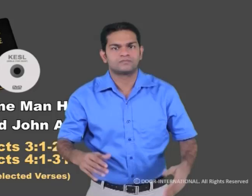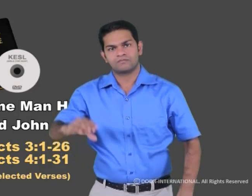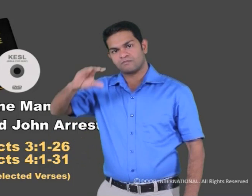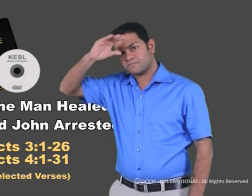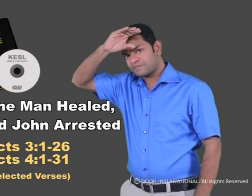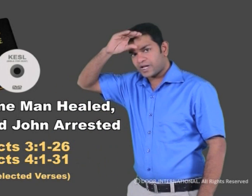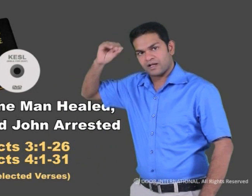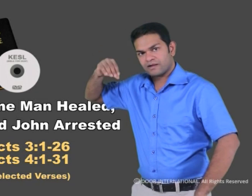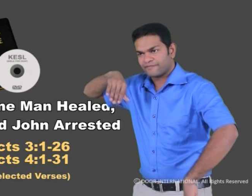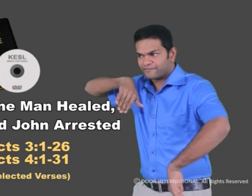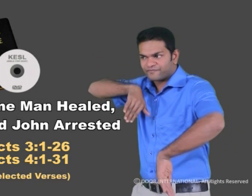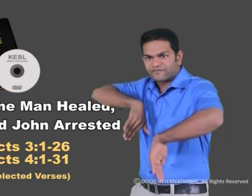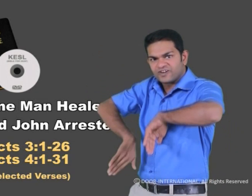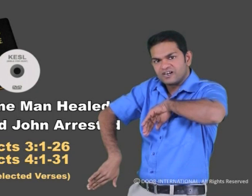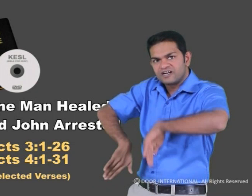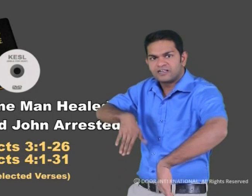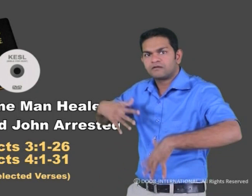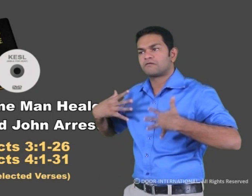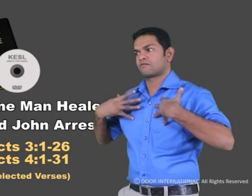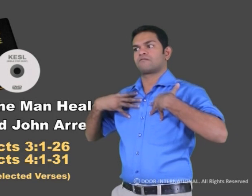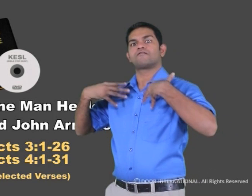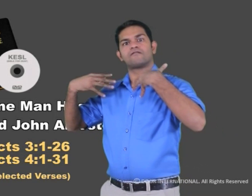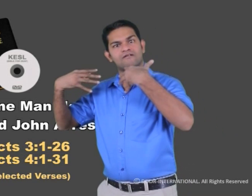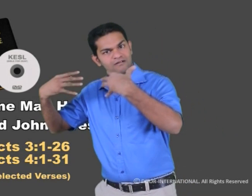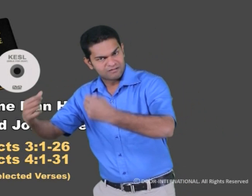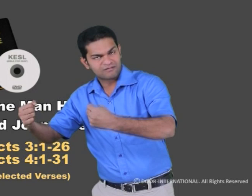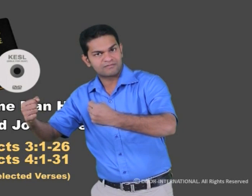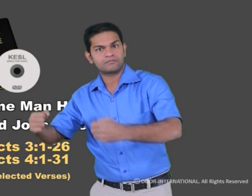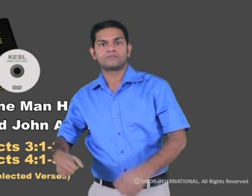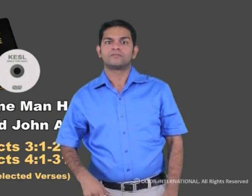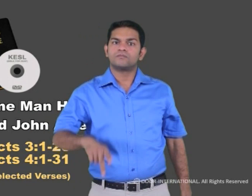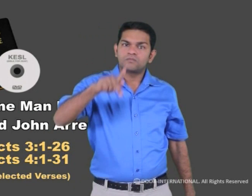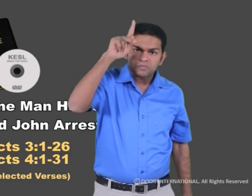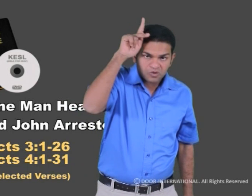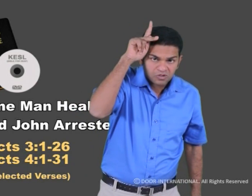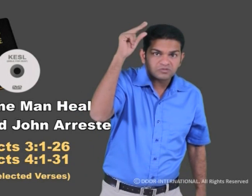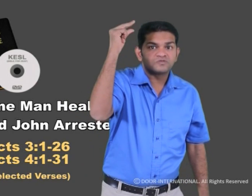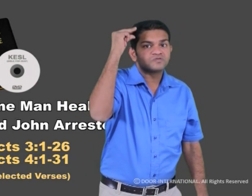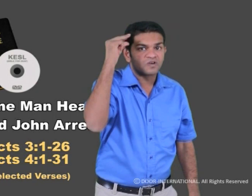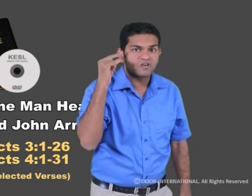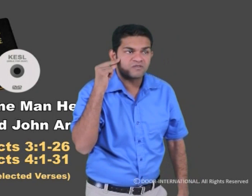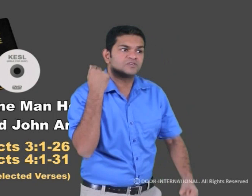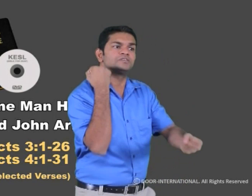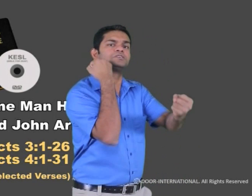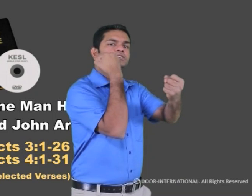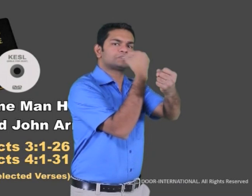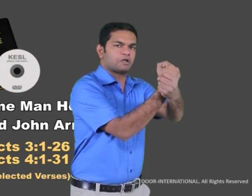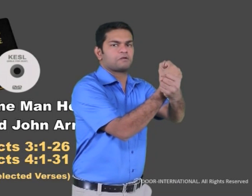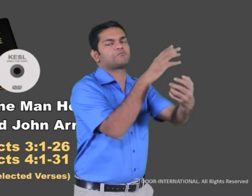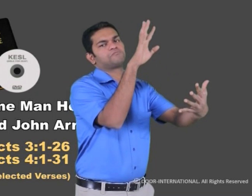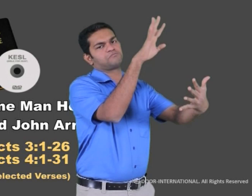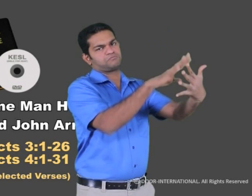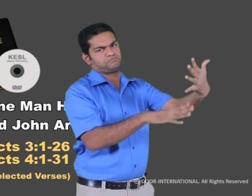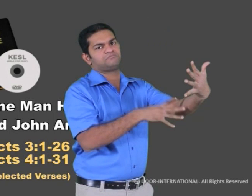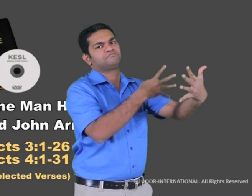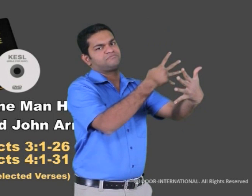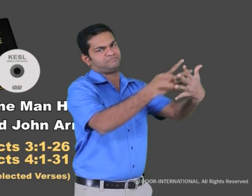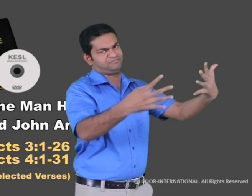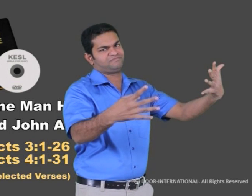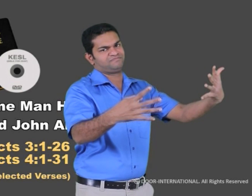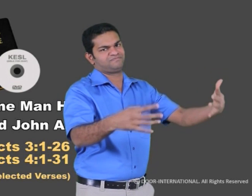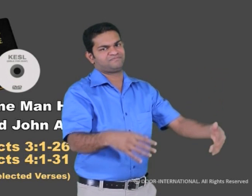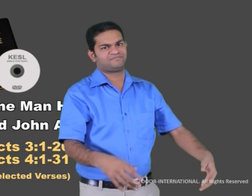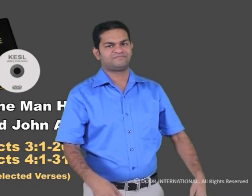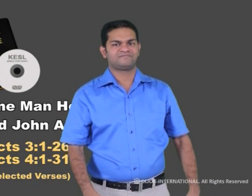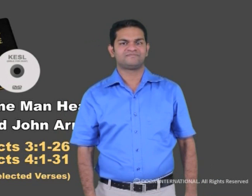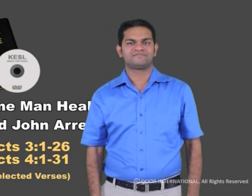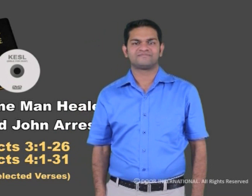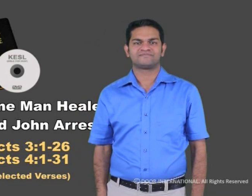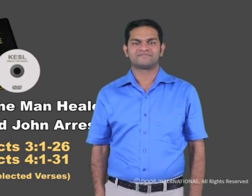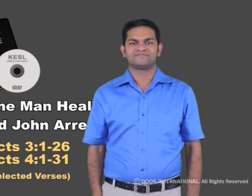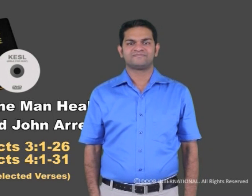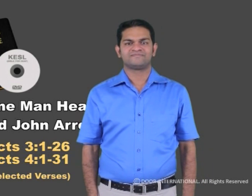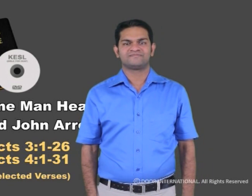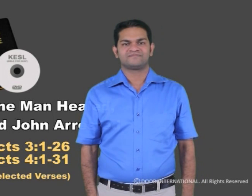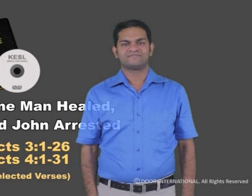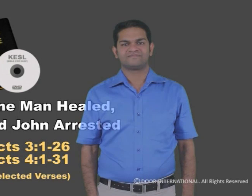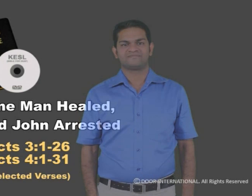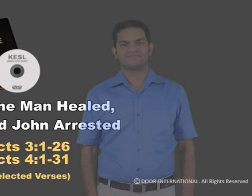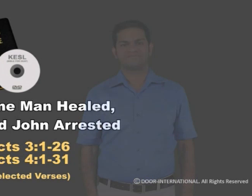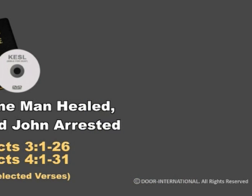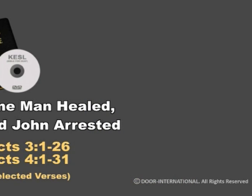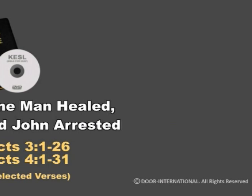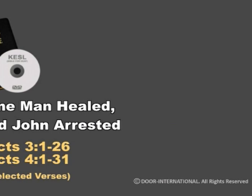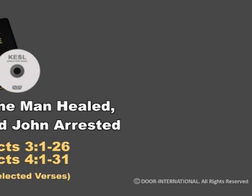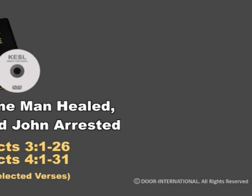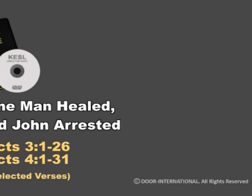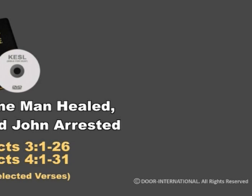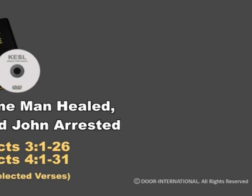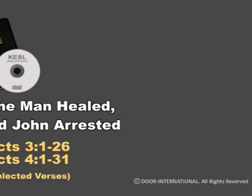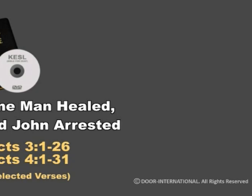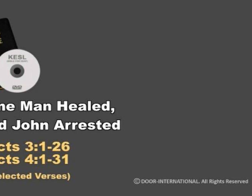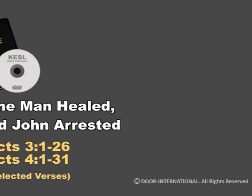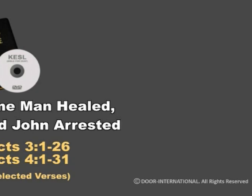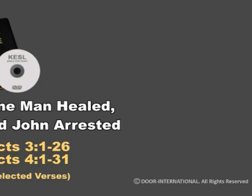The lame man healed - Peter and John arrested